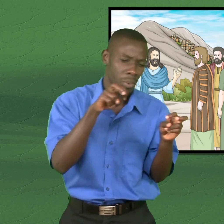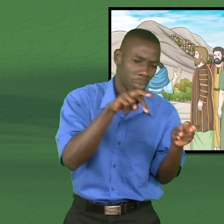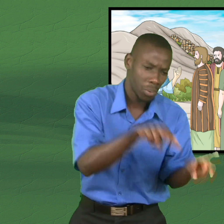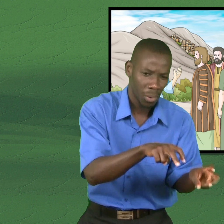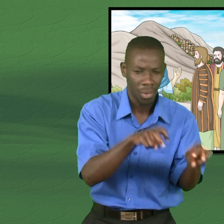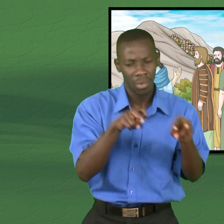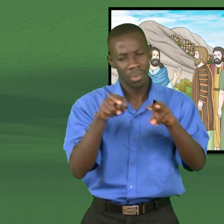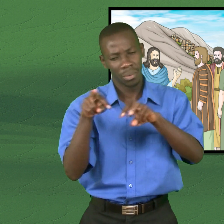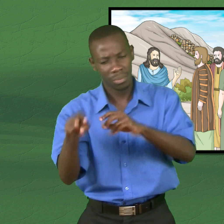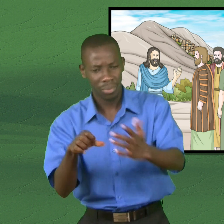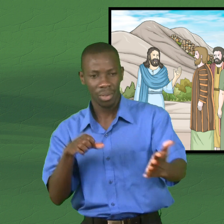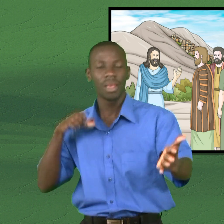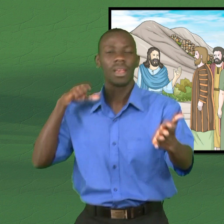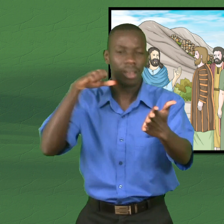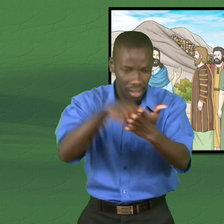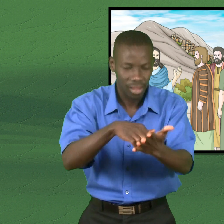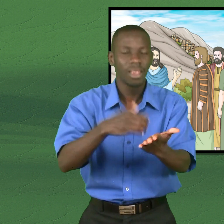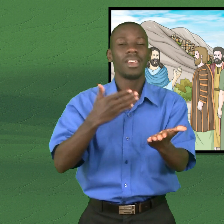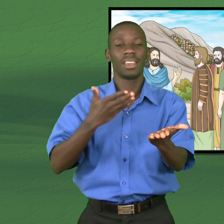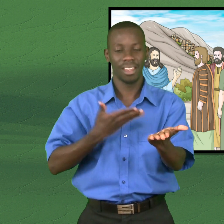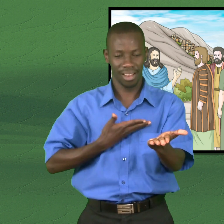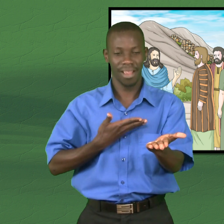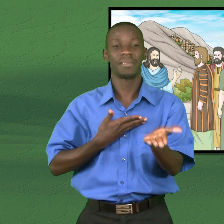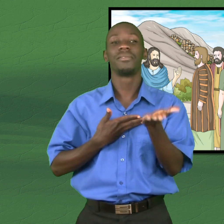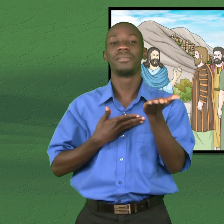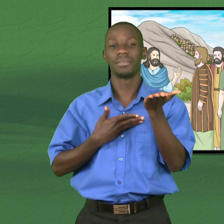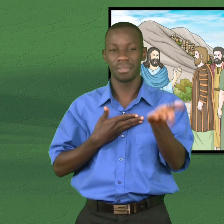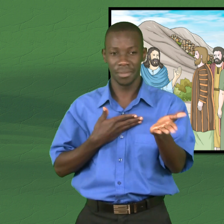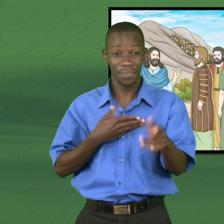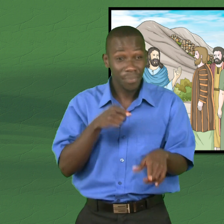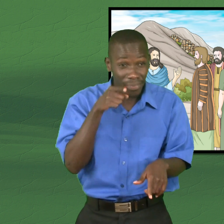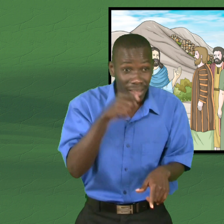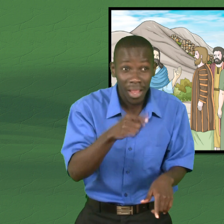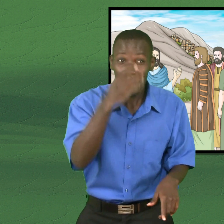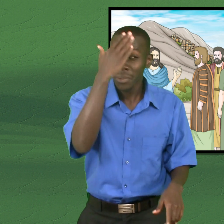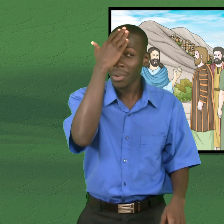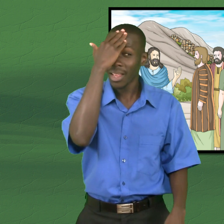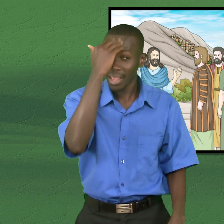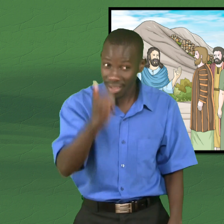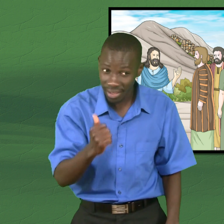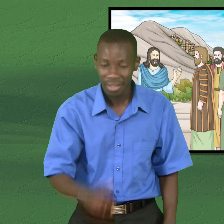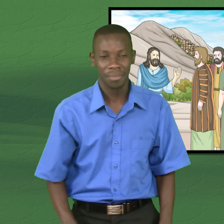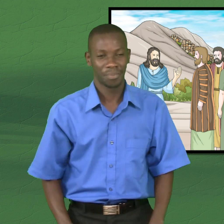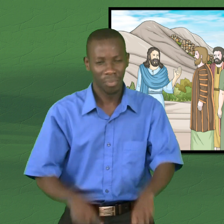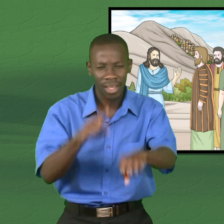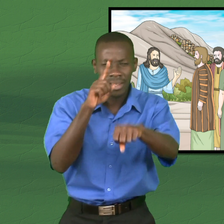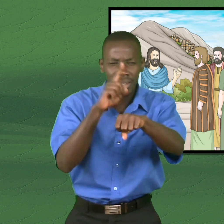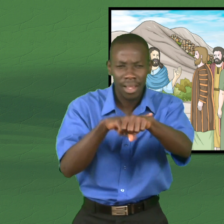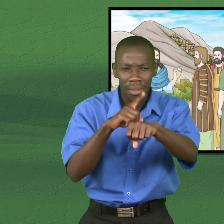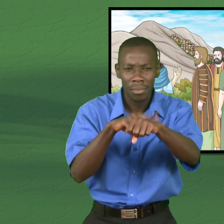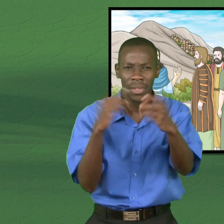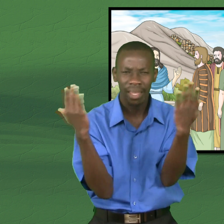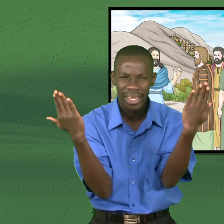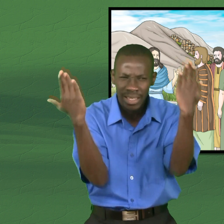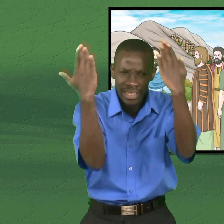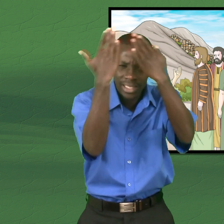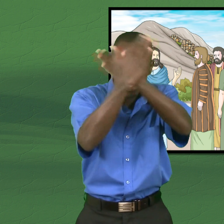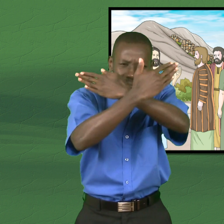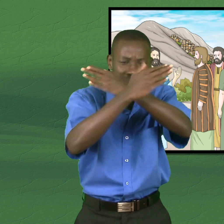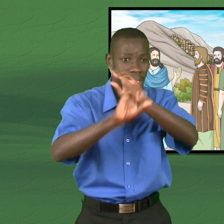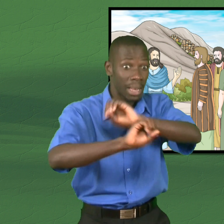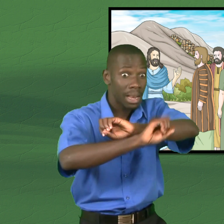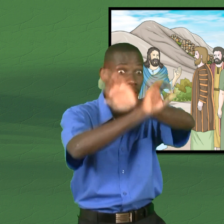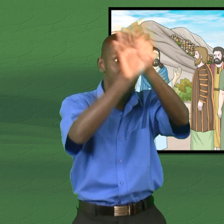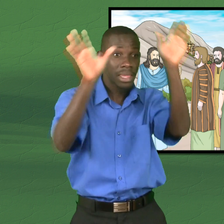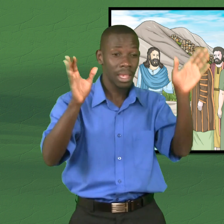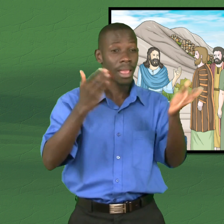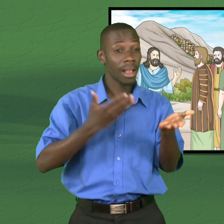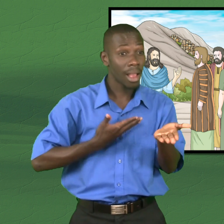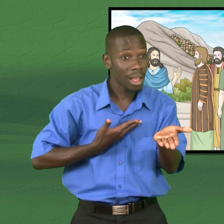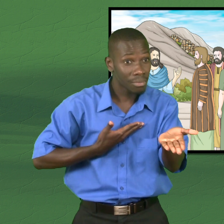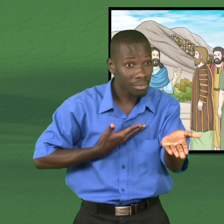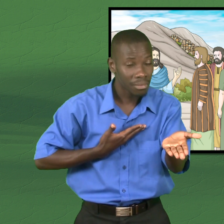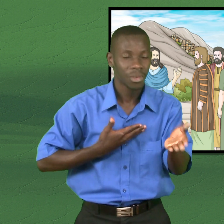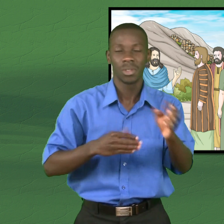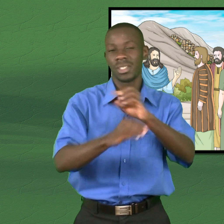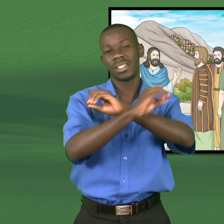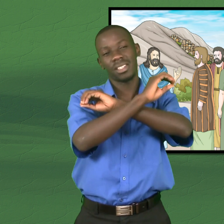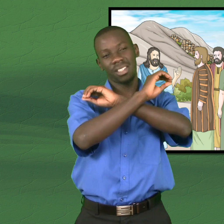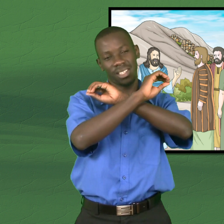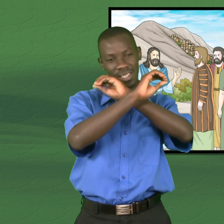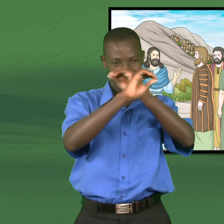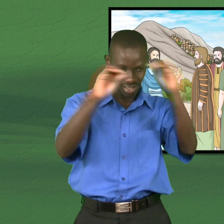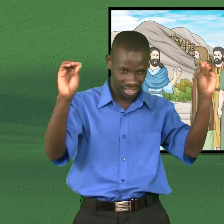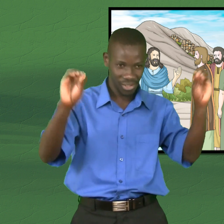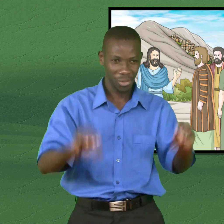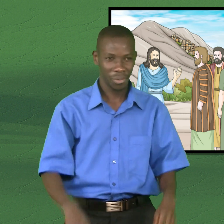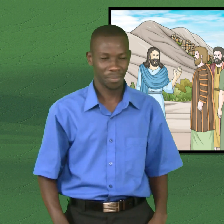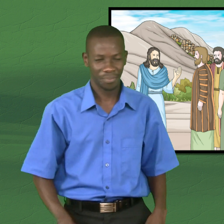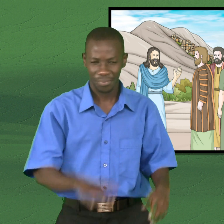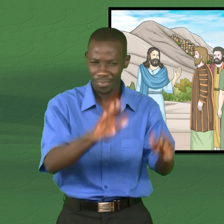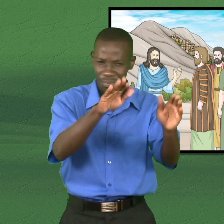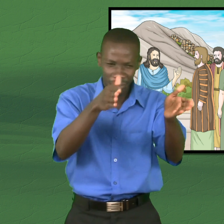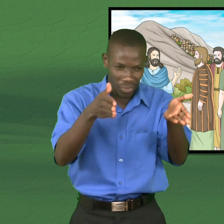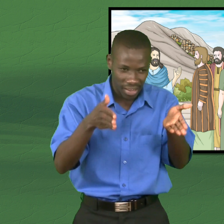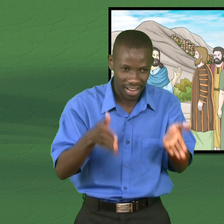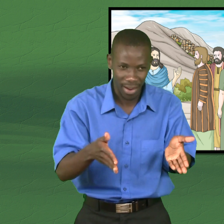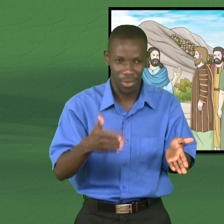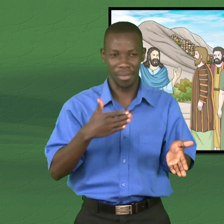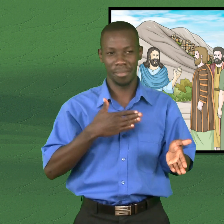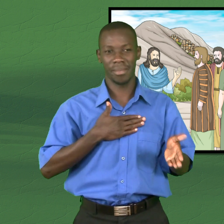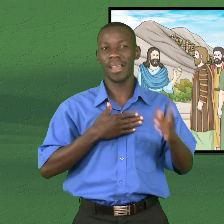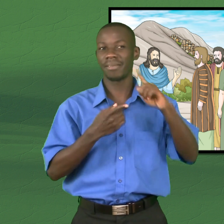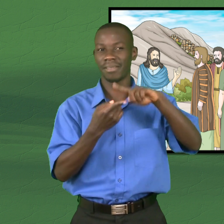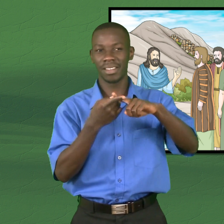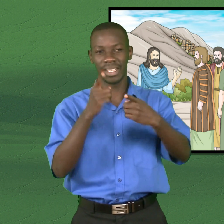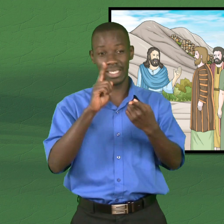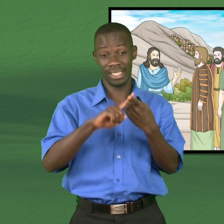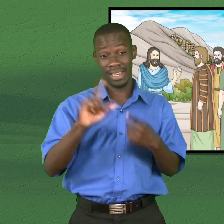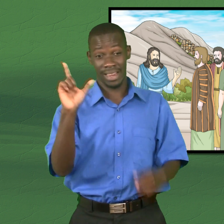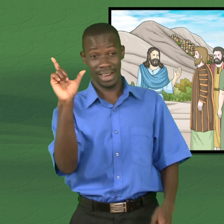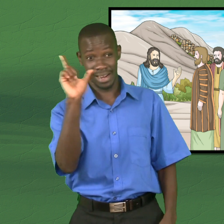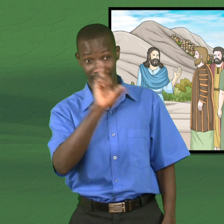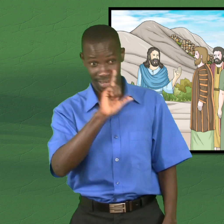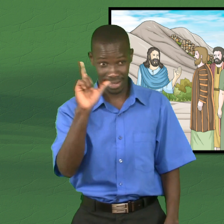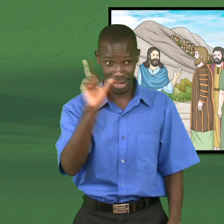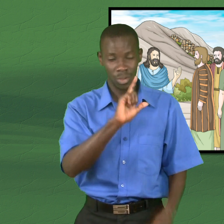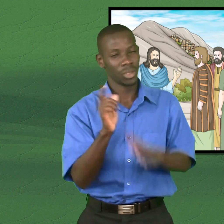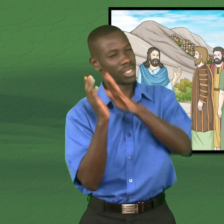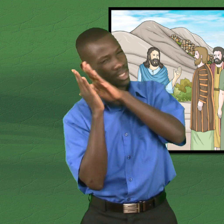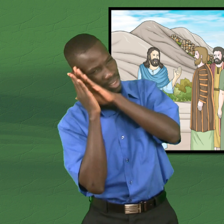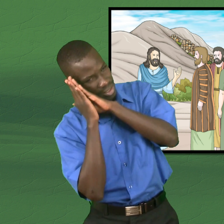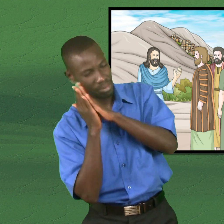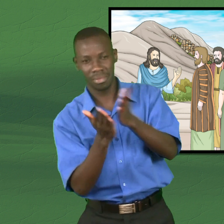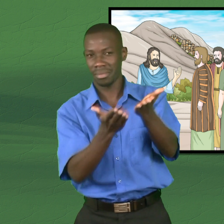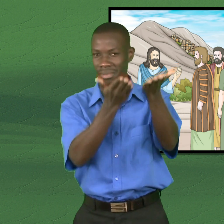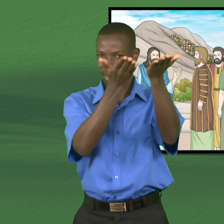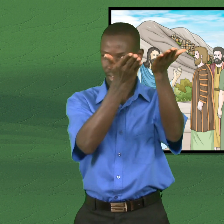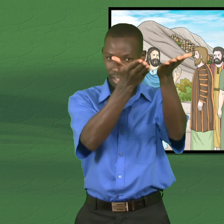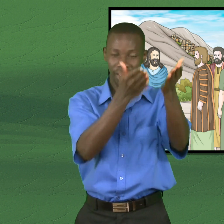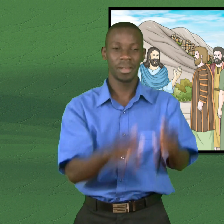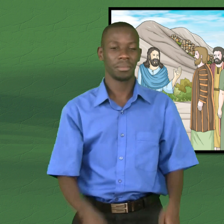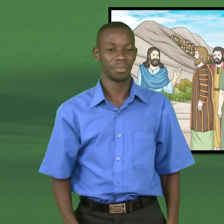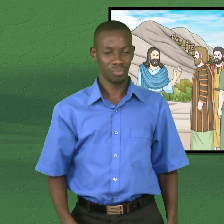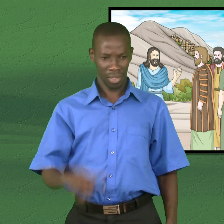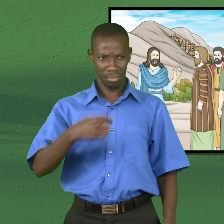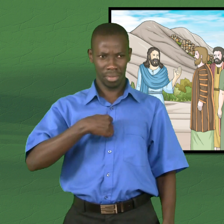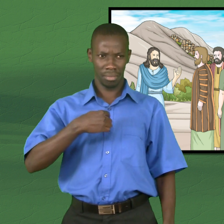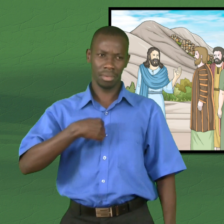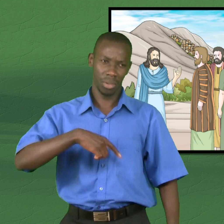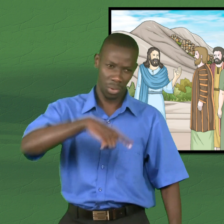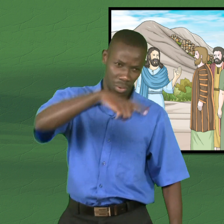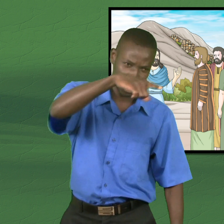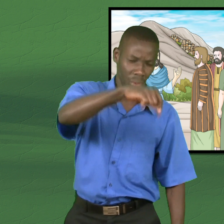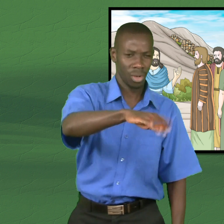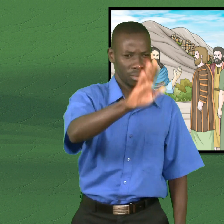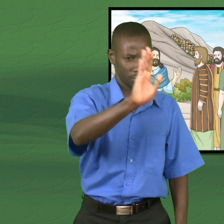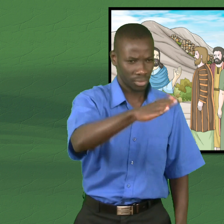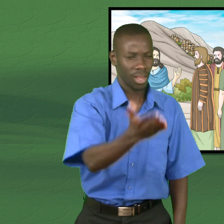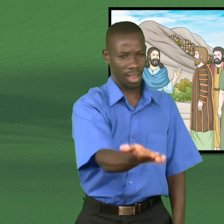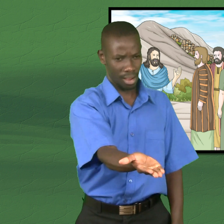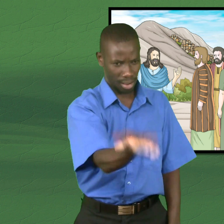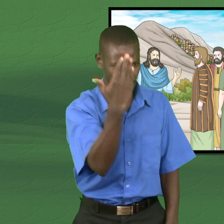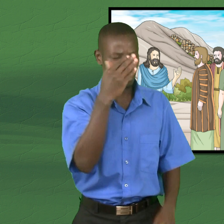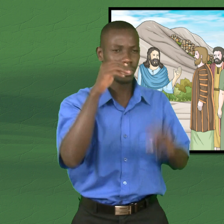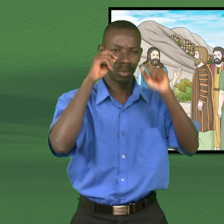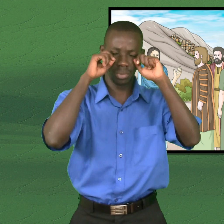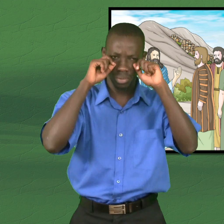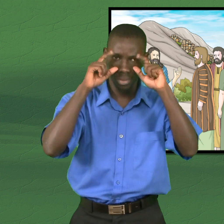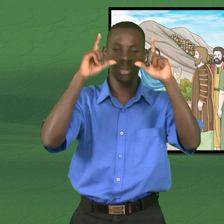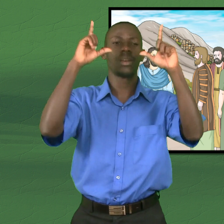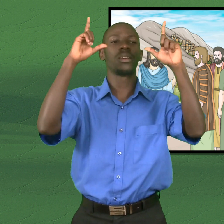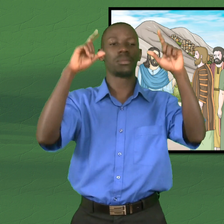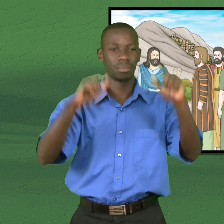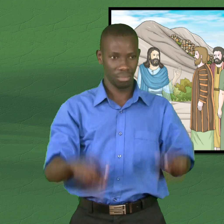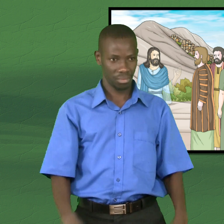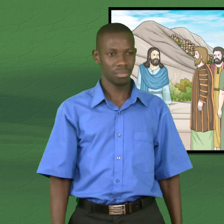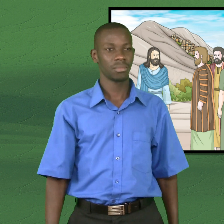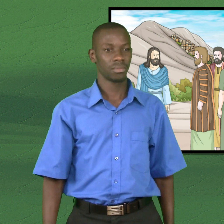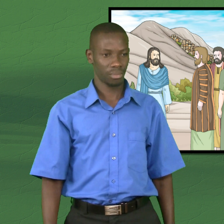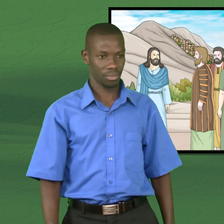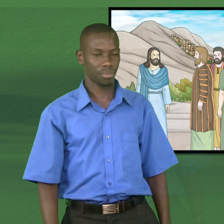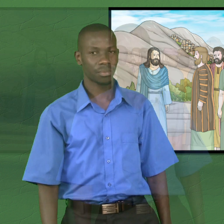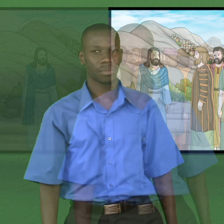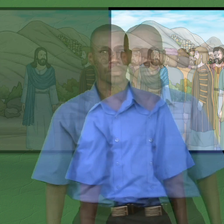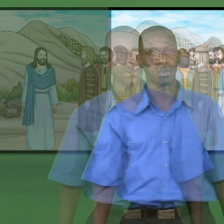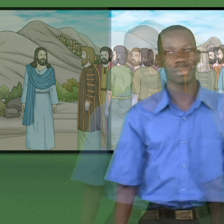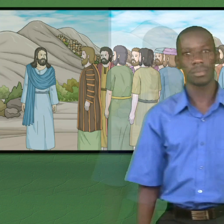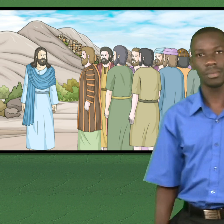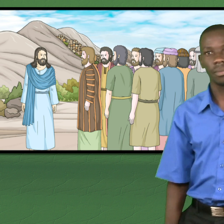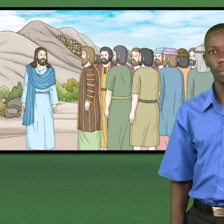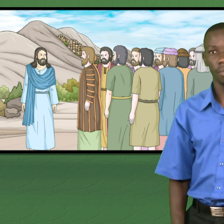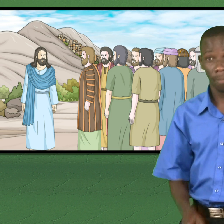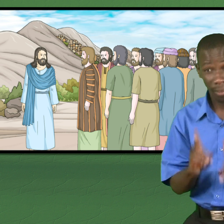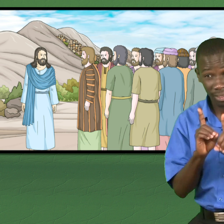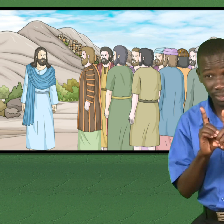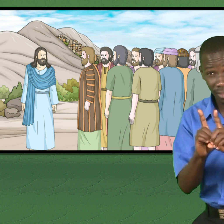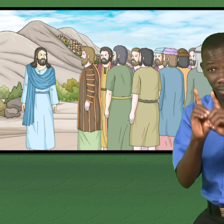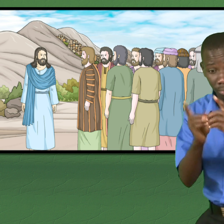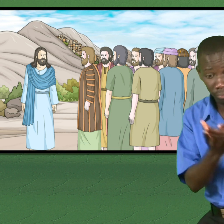After He had said this, He told them, “Our friend Lazarus has fallen asleep, but I am going there to wake him up.”